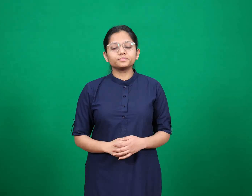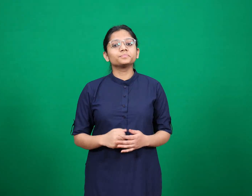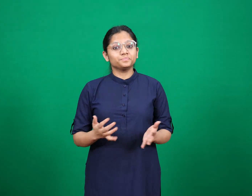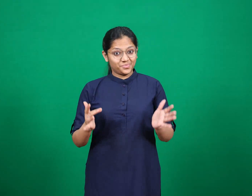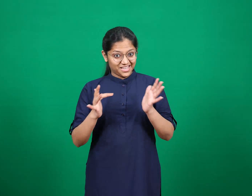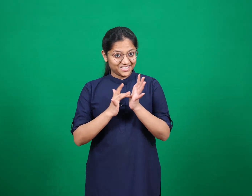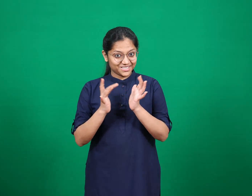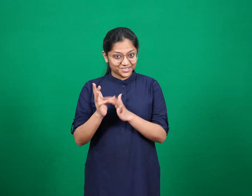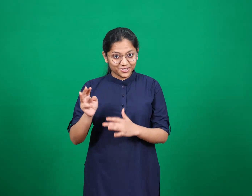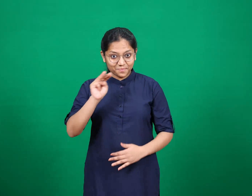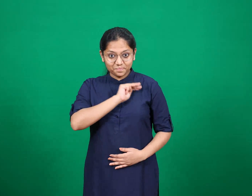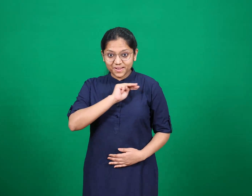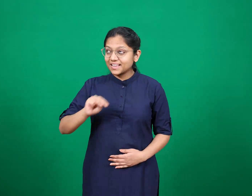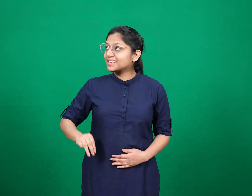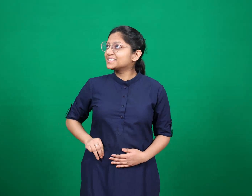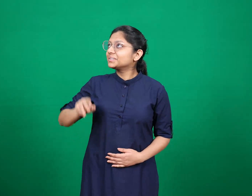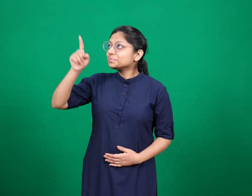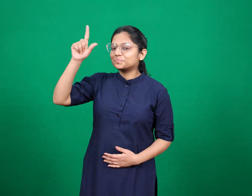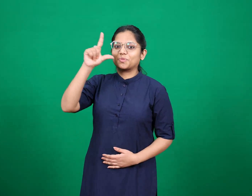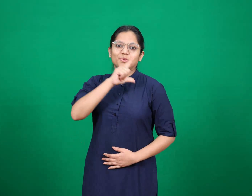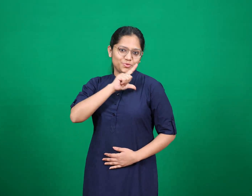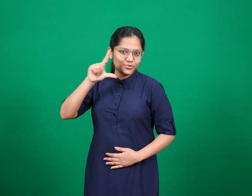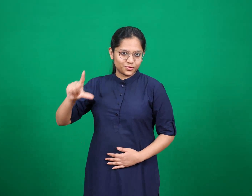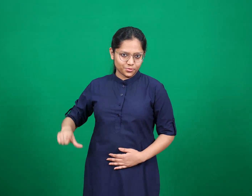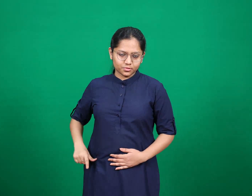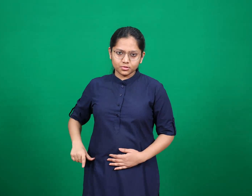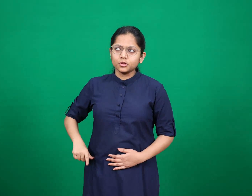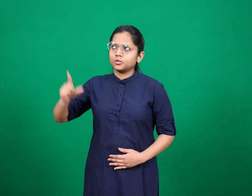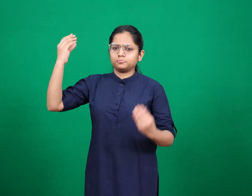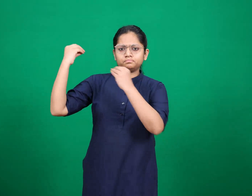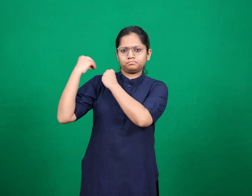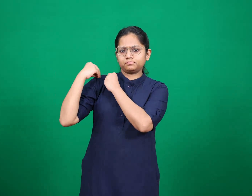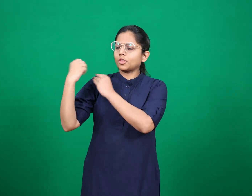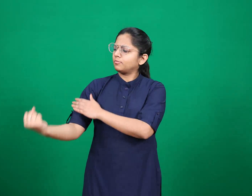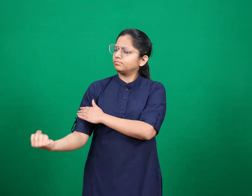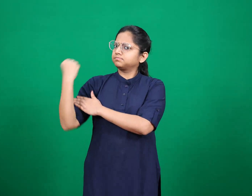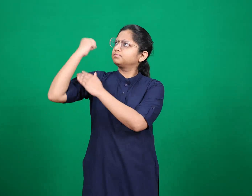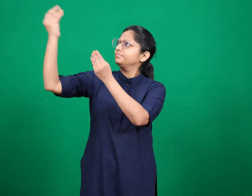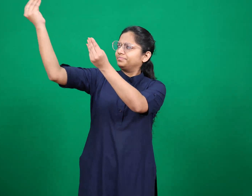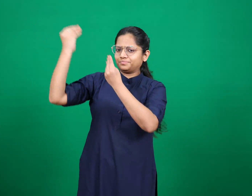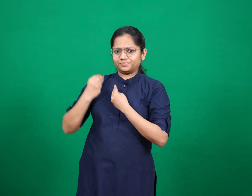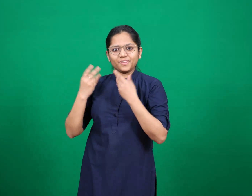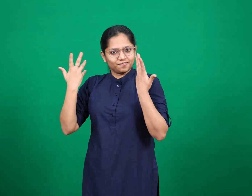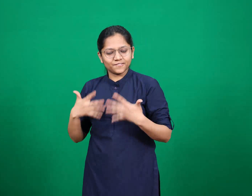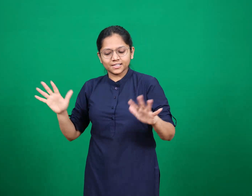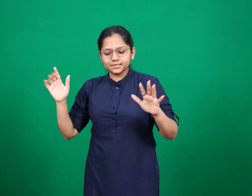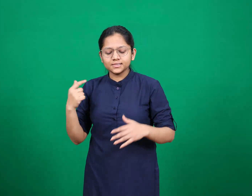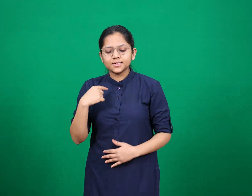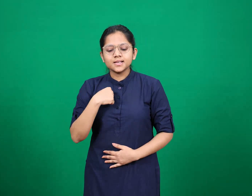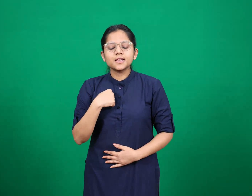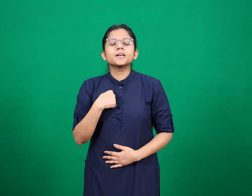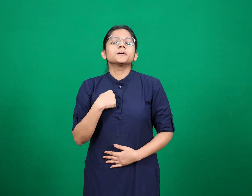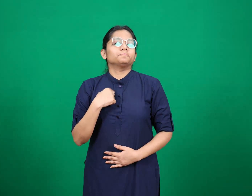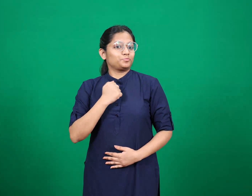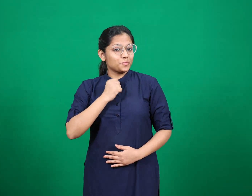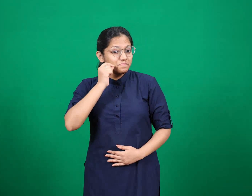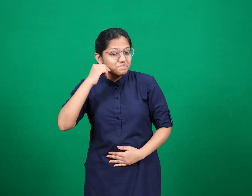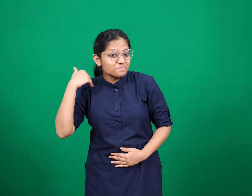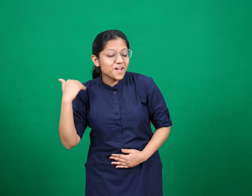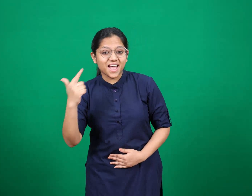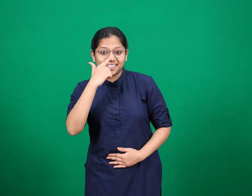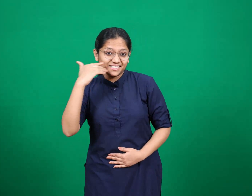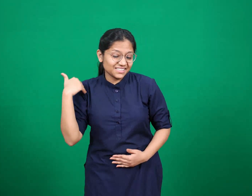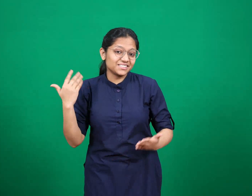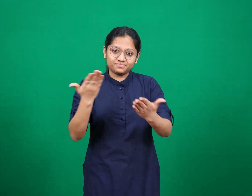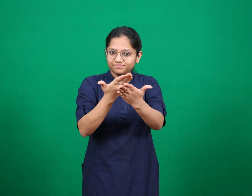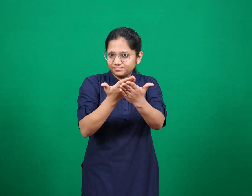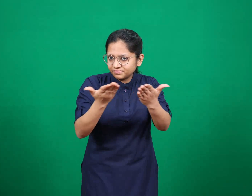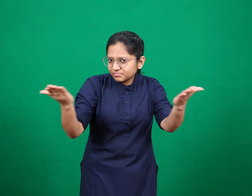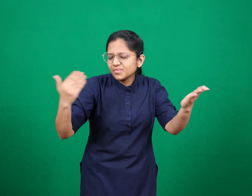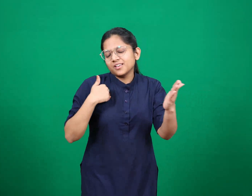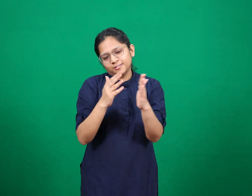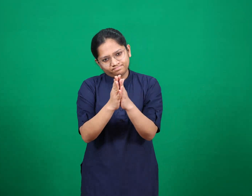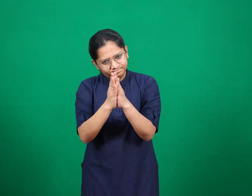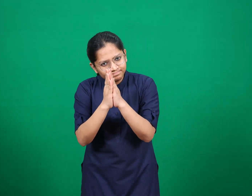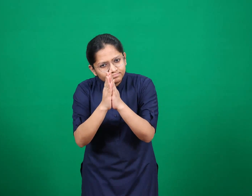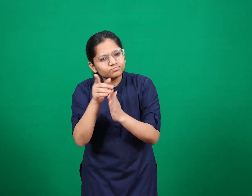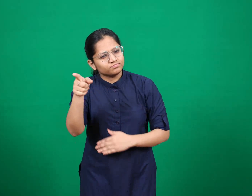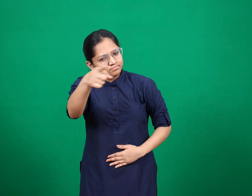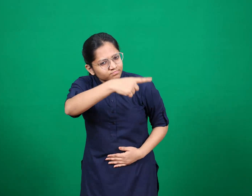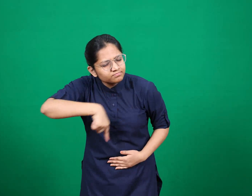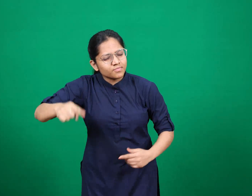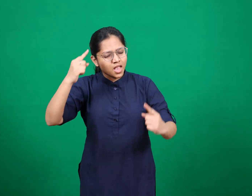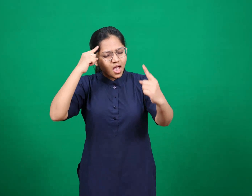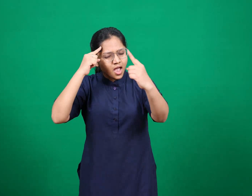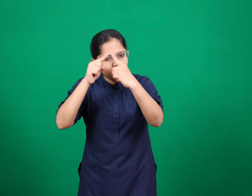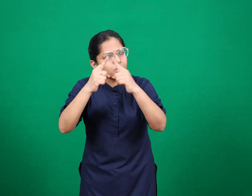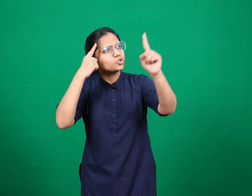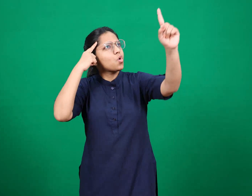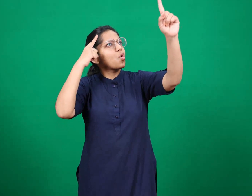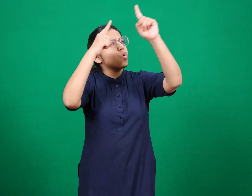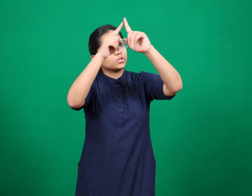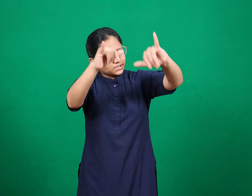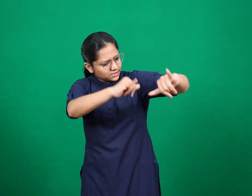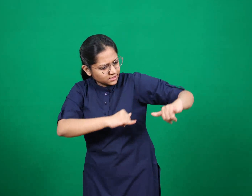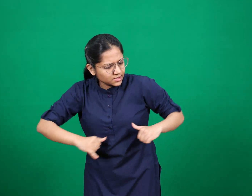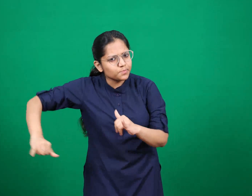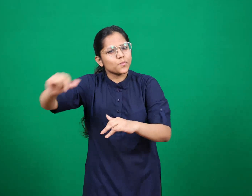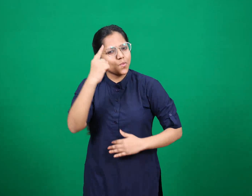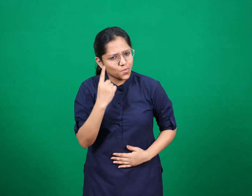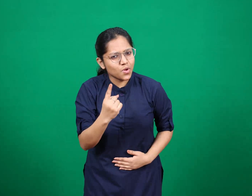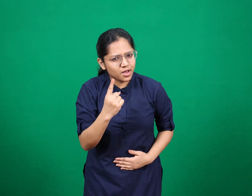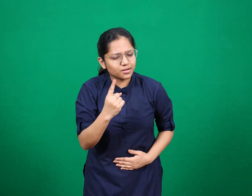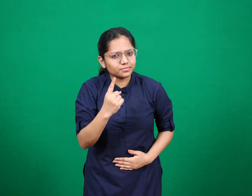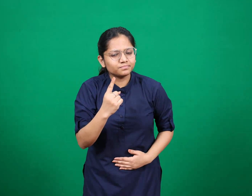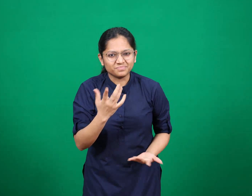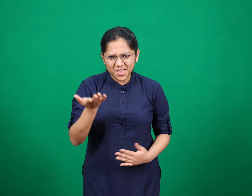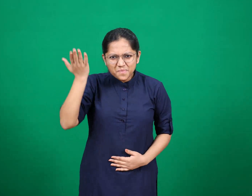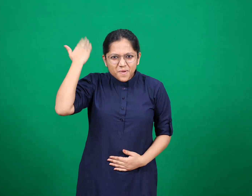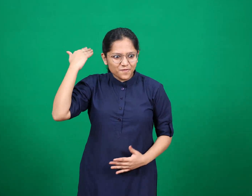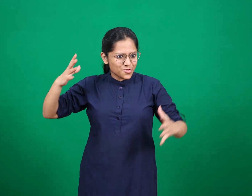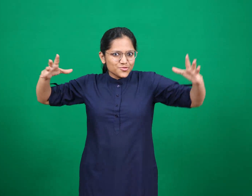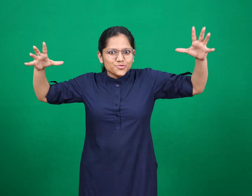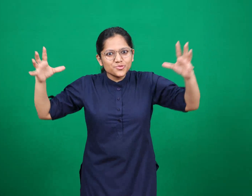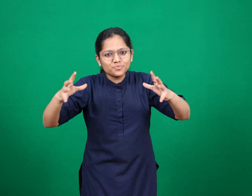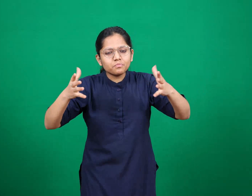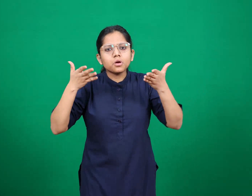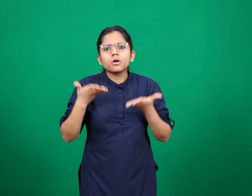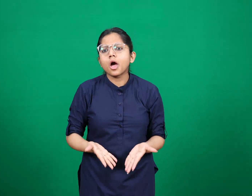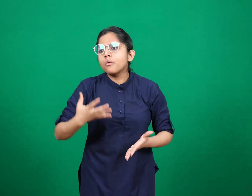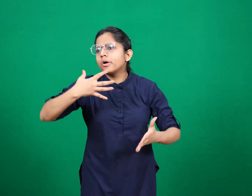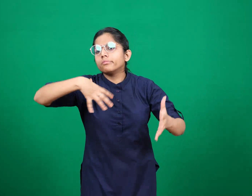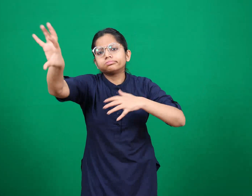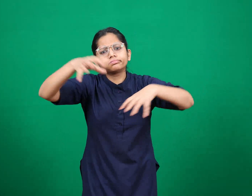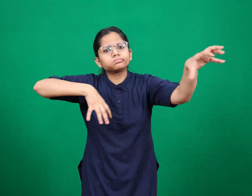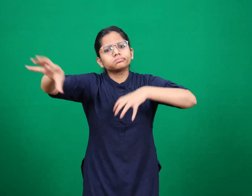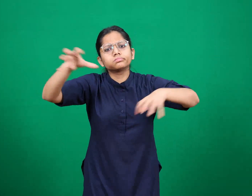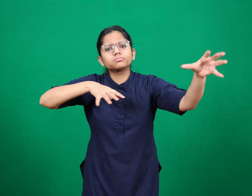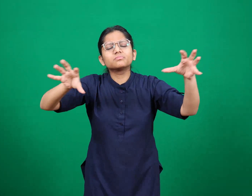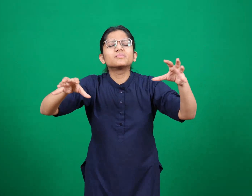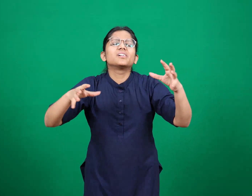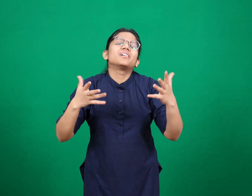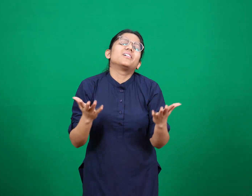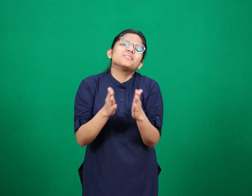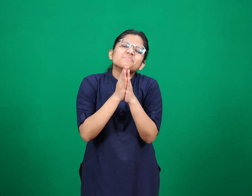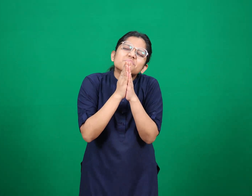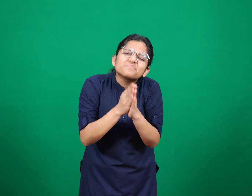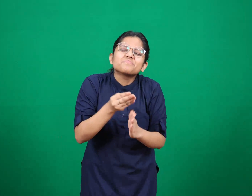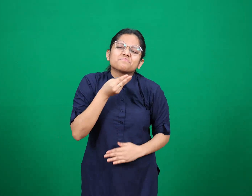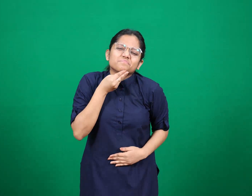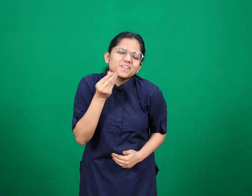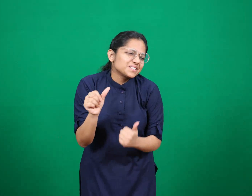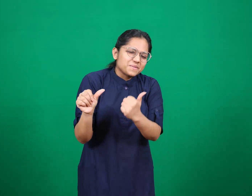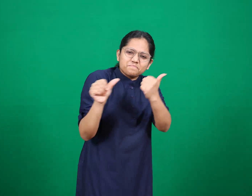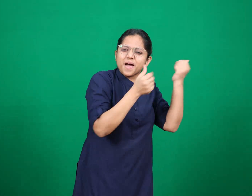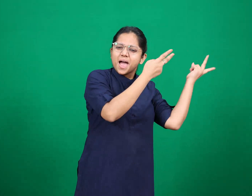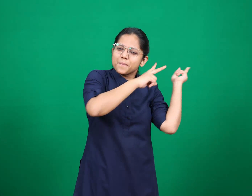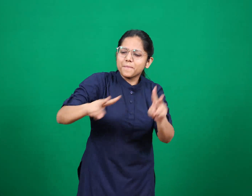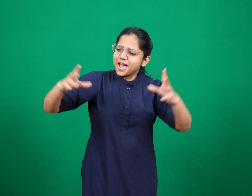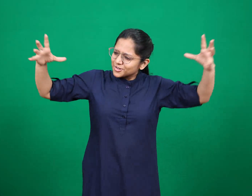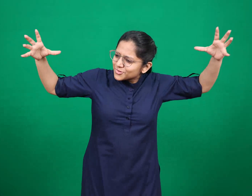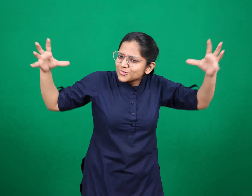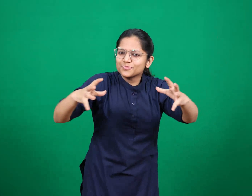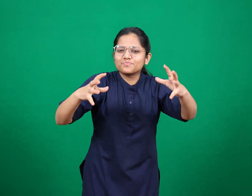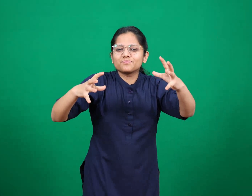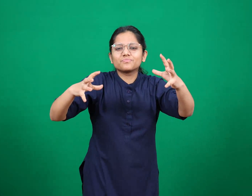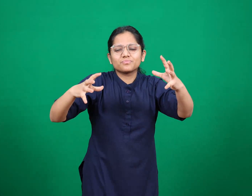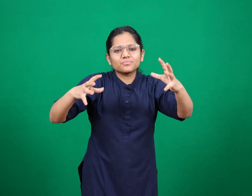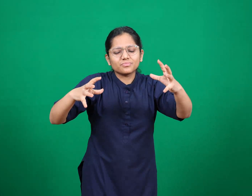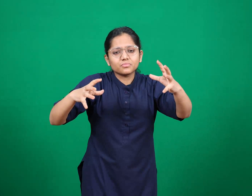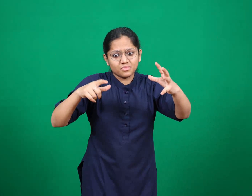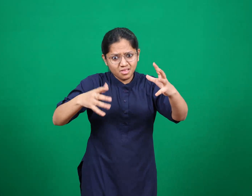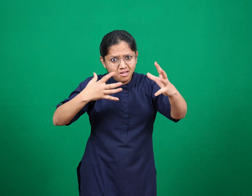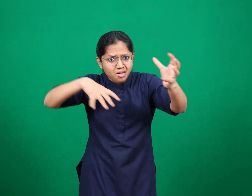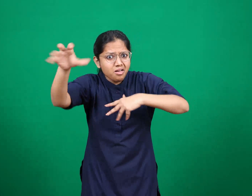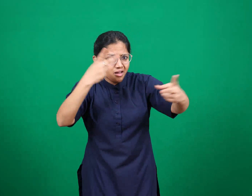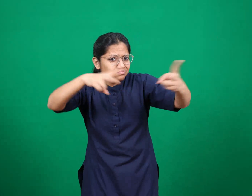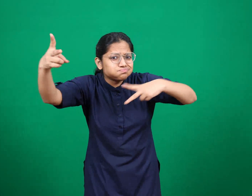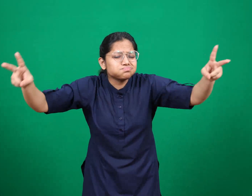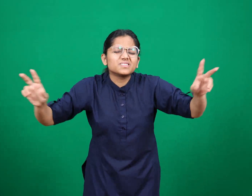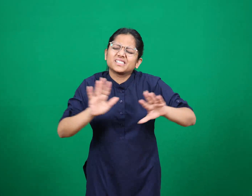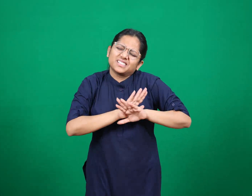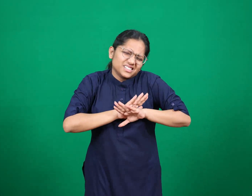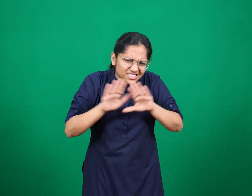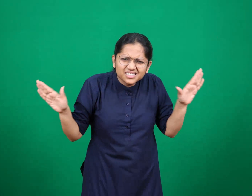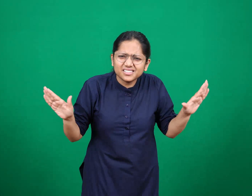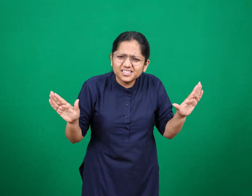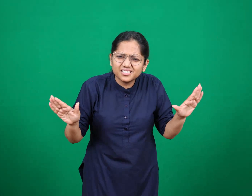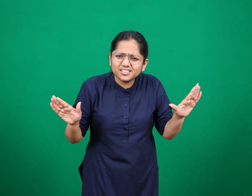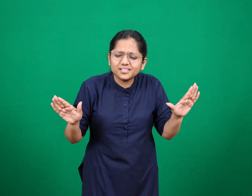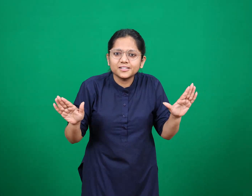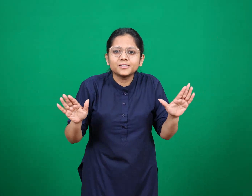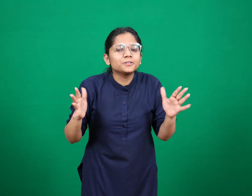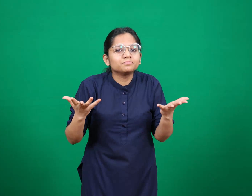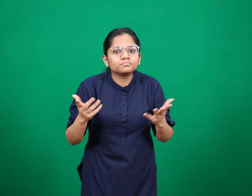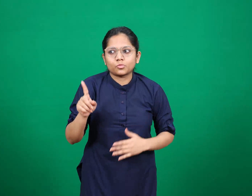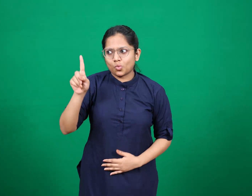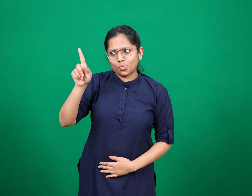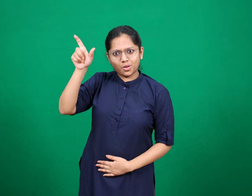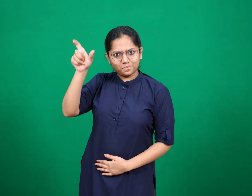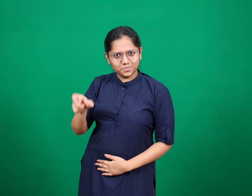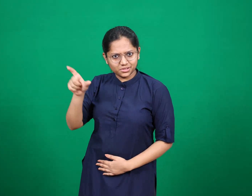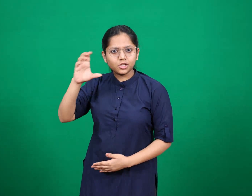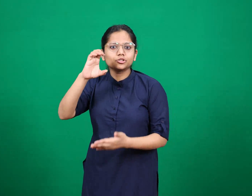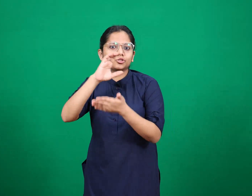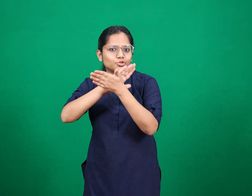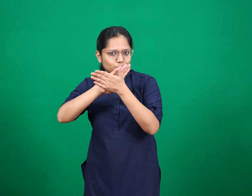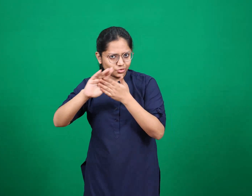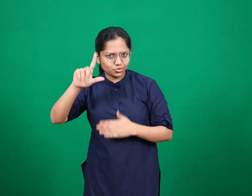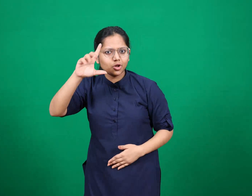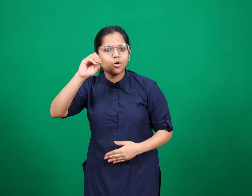I appeal to you, brothers, in the name of our Lord Jesus Christ, that all of you agree together, so that there may be no divisions among you and that you may be united in mind and conviction.